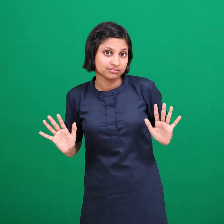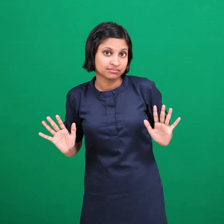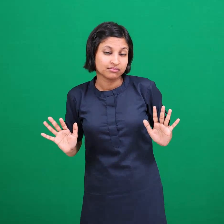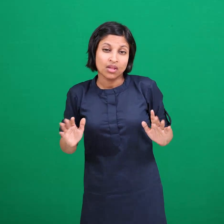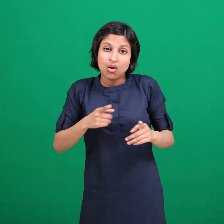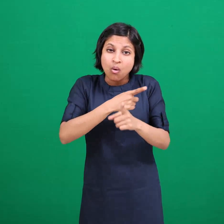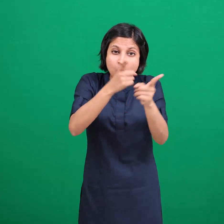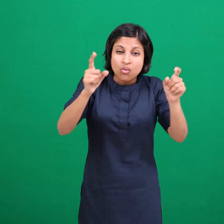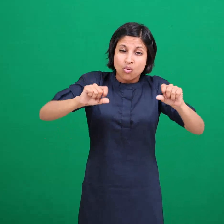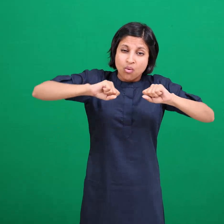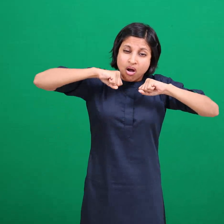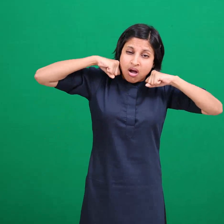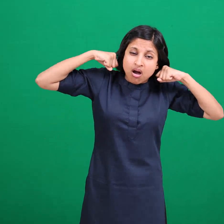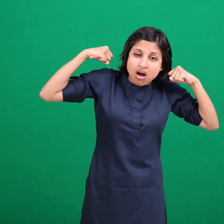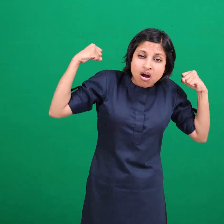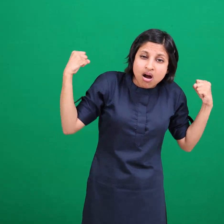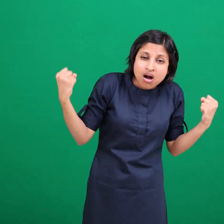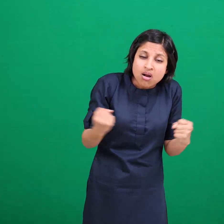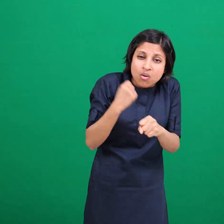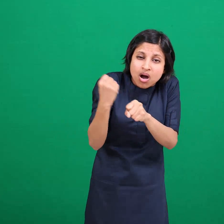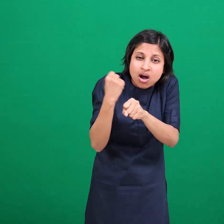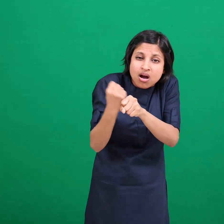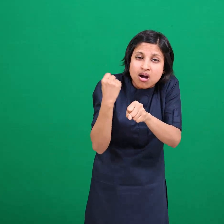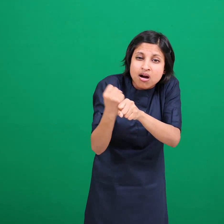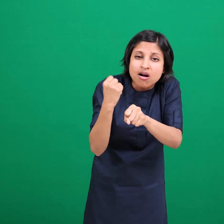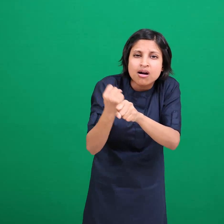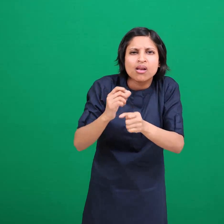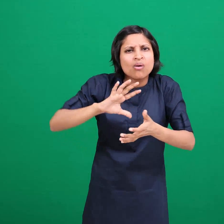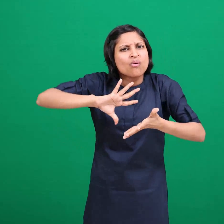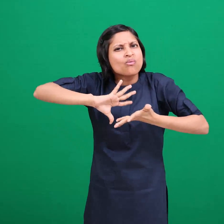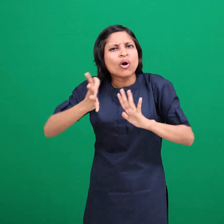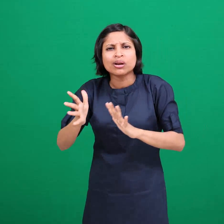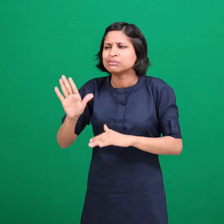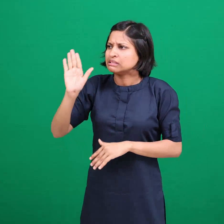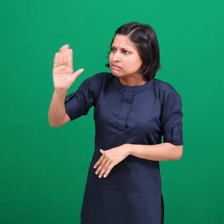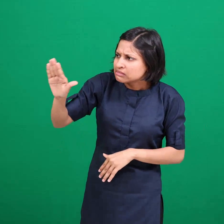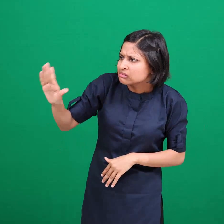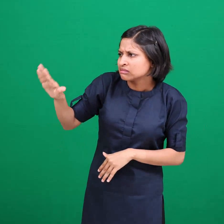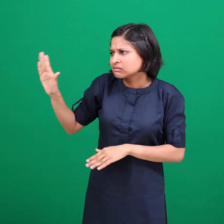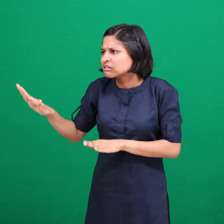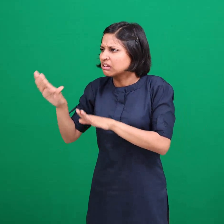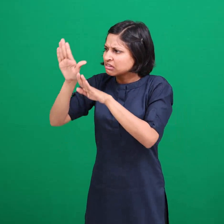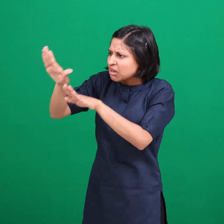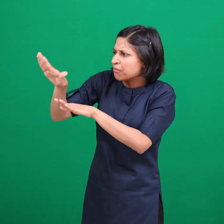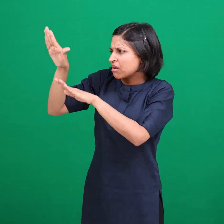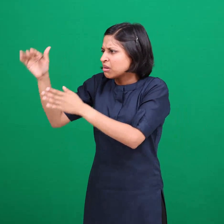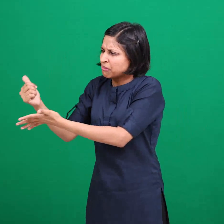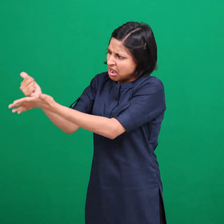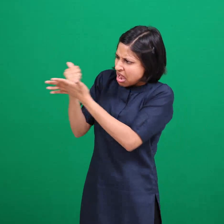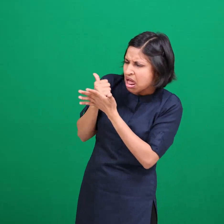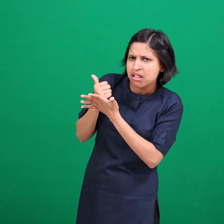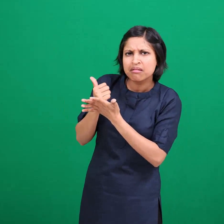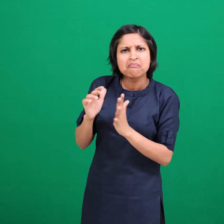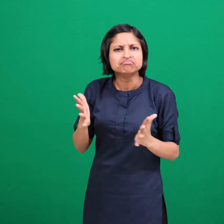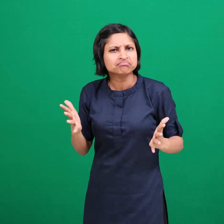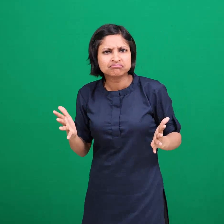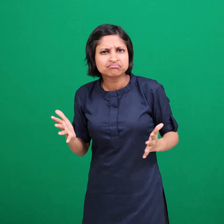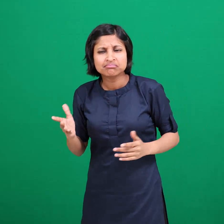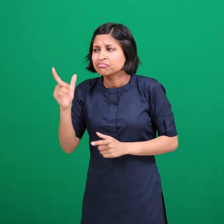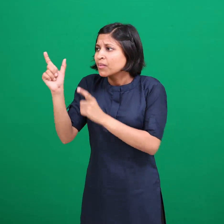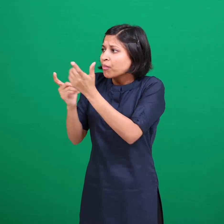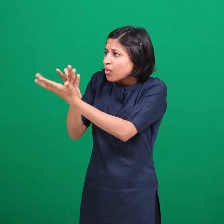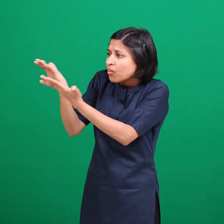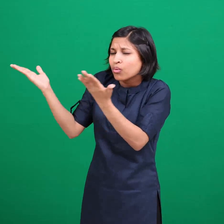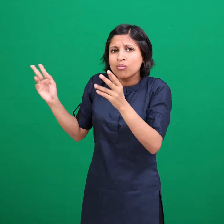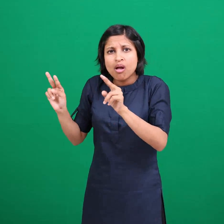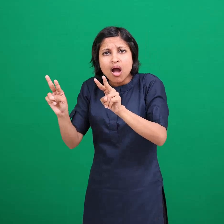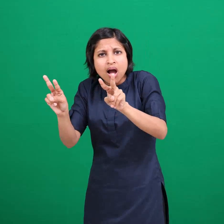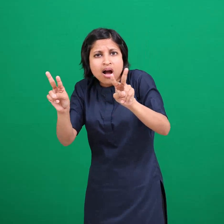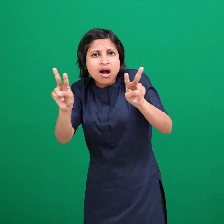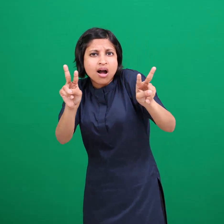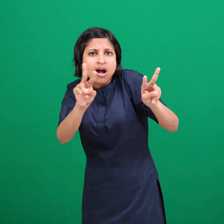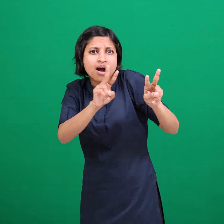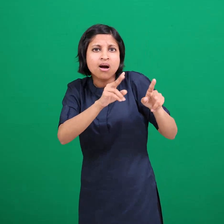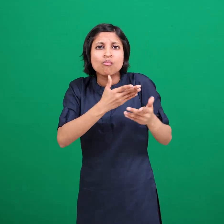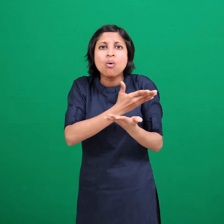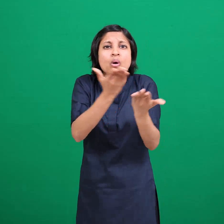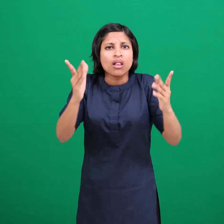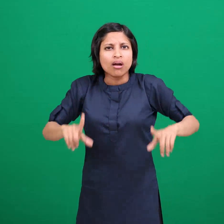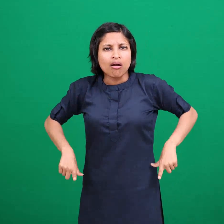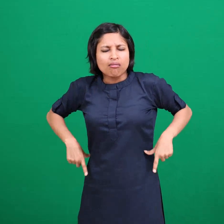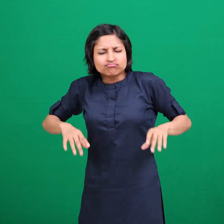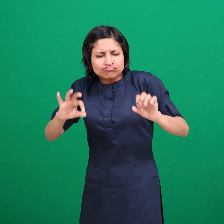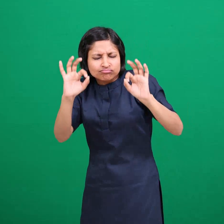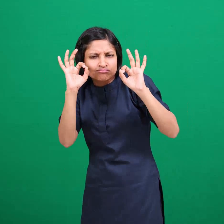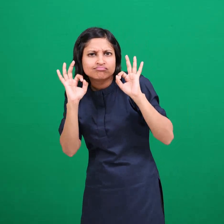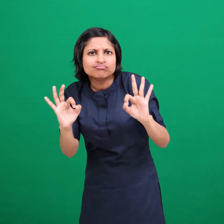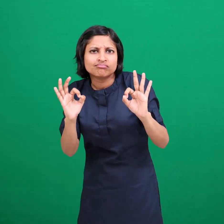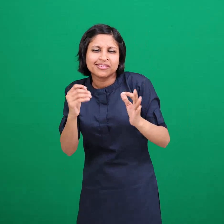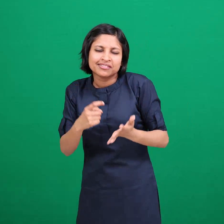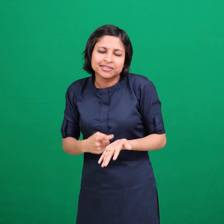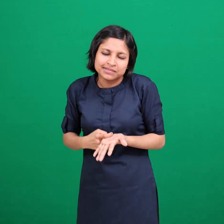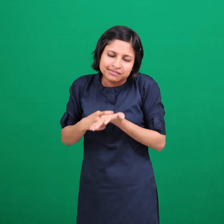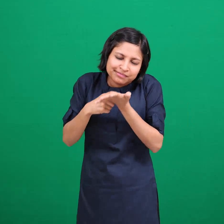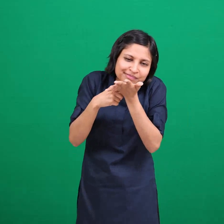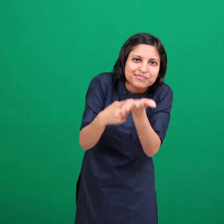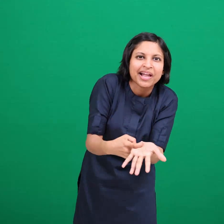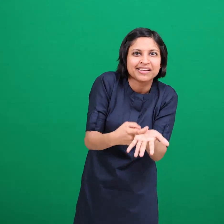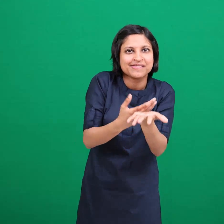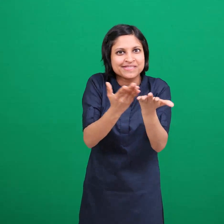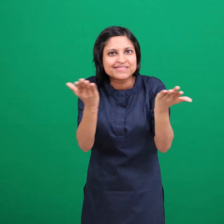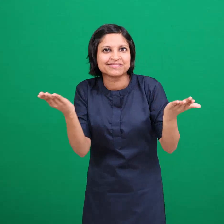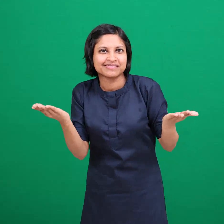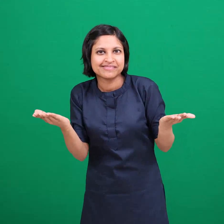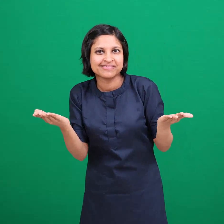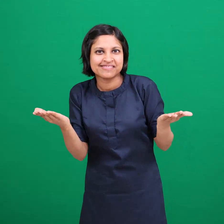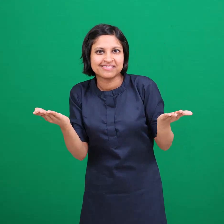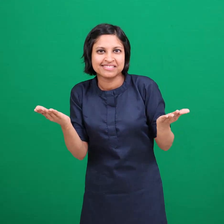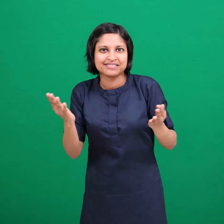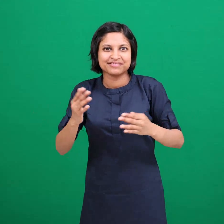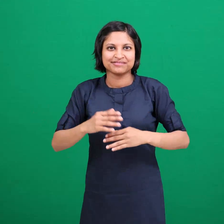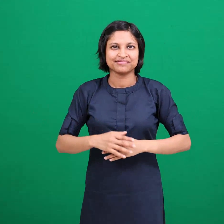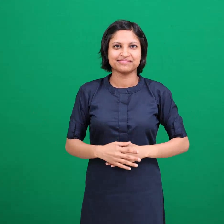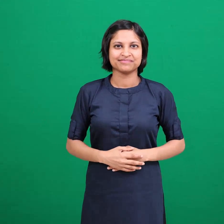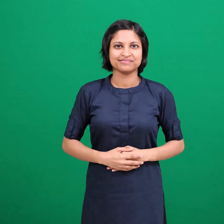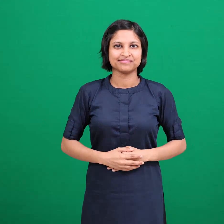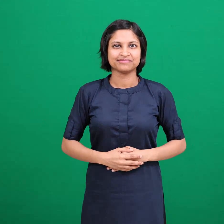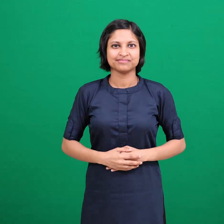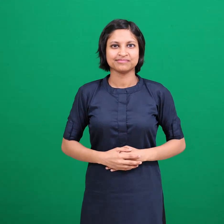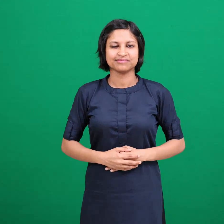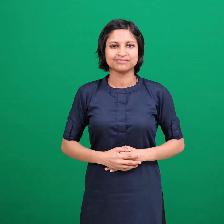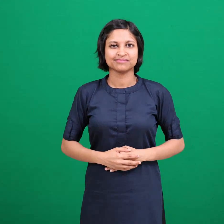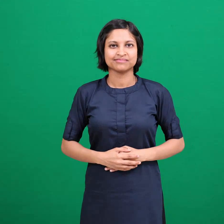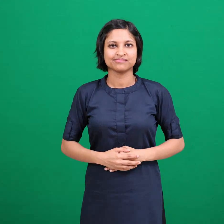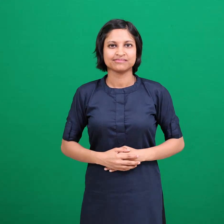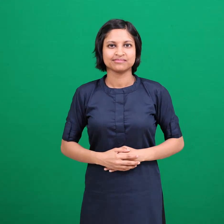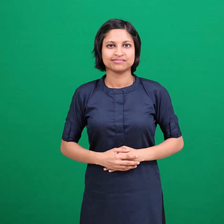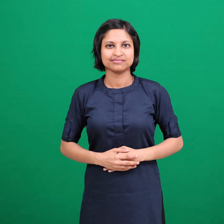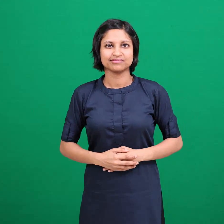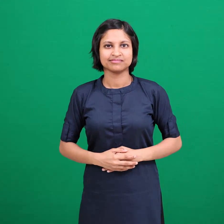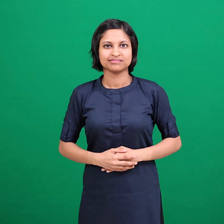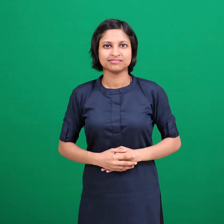Then you will behave properly toward outsiders, without being dependent on anyone.